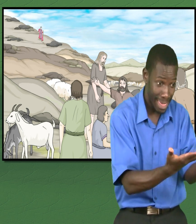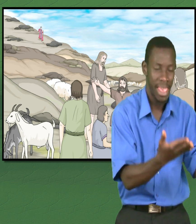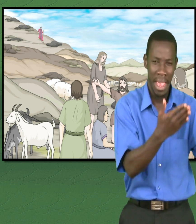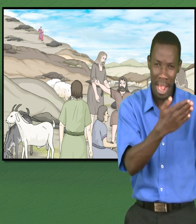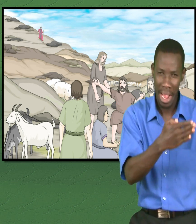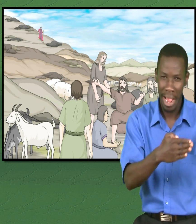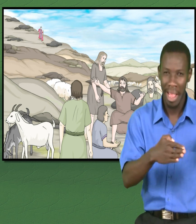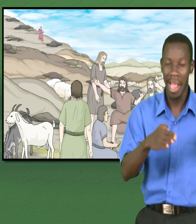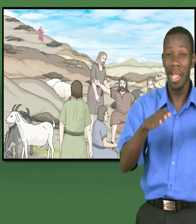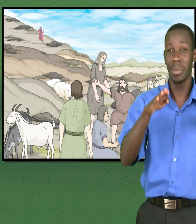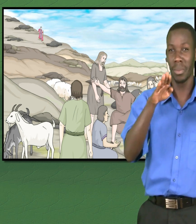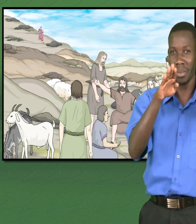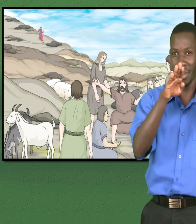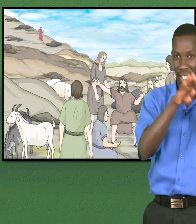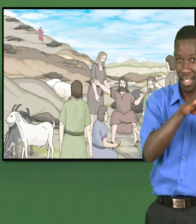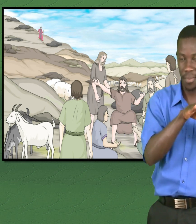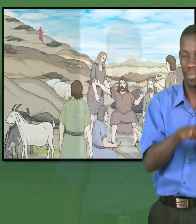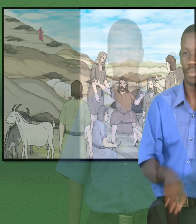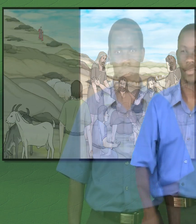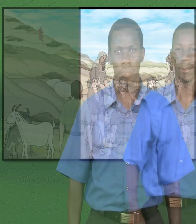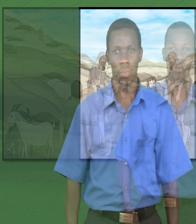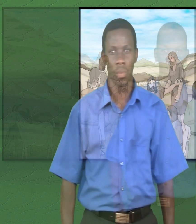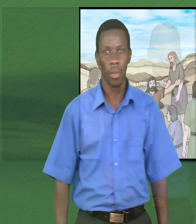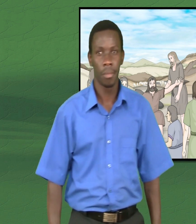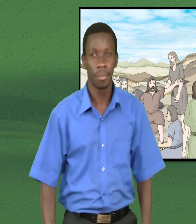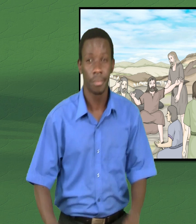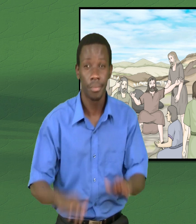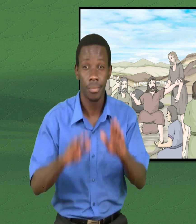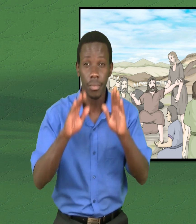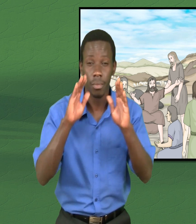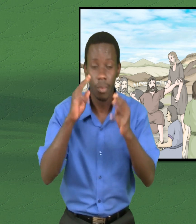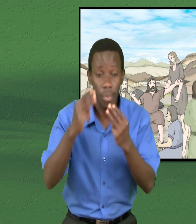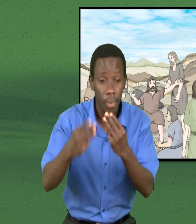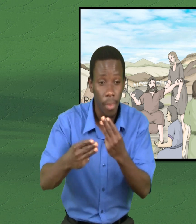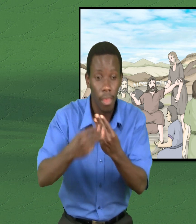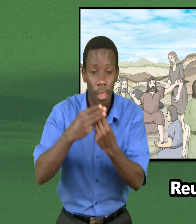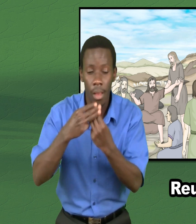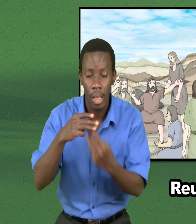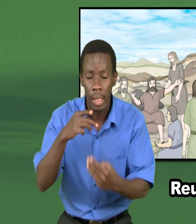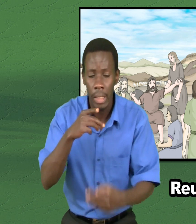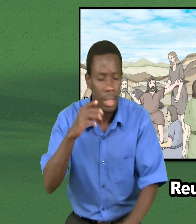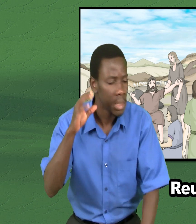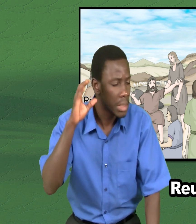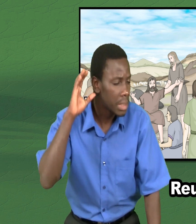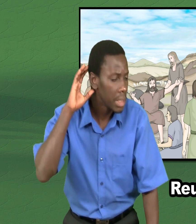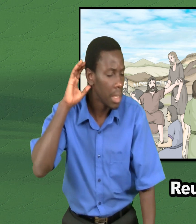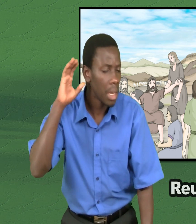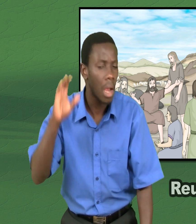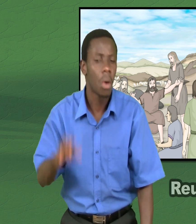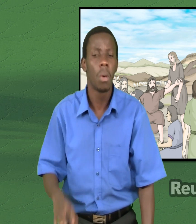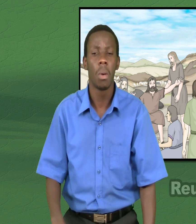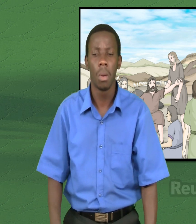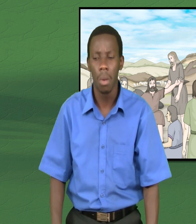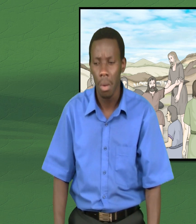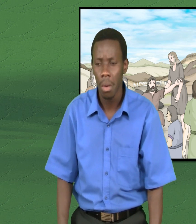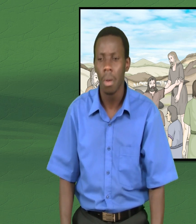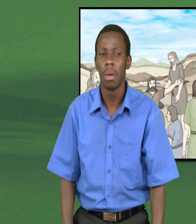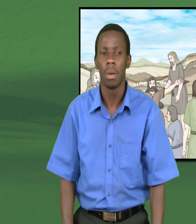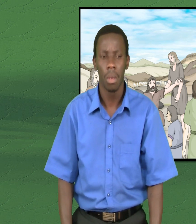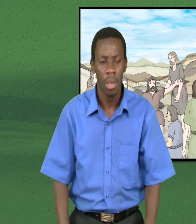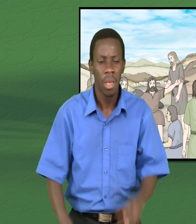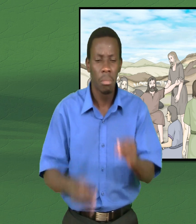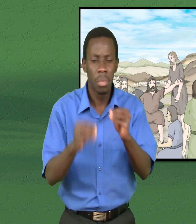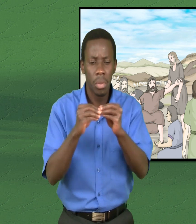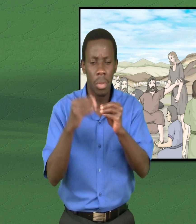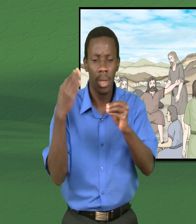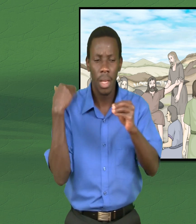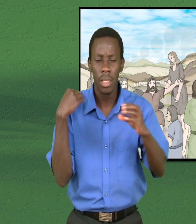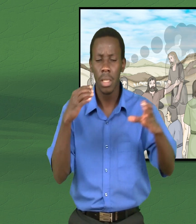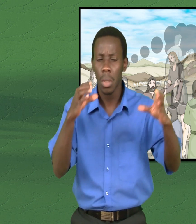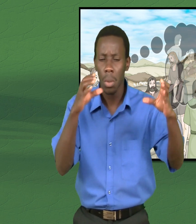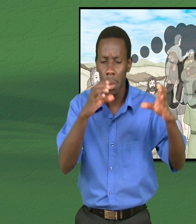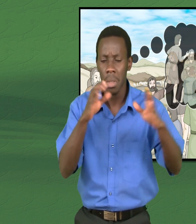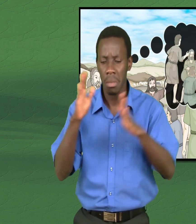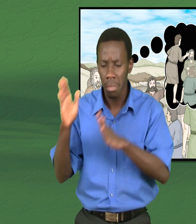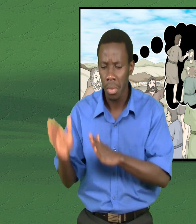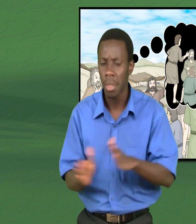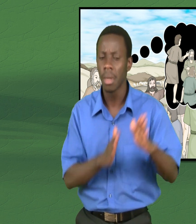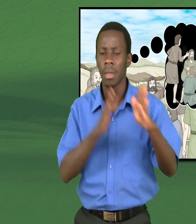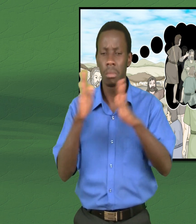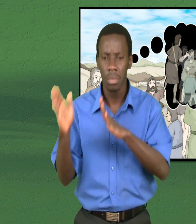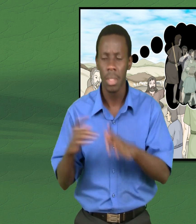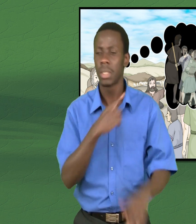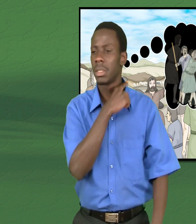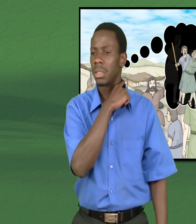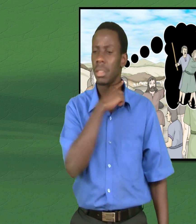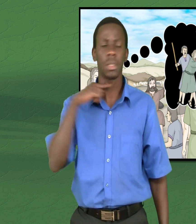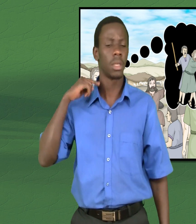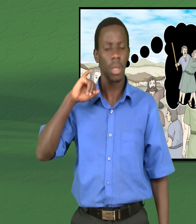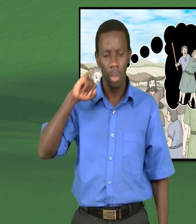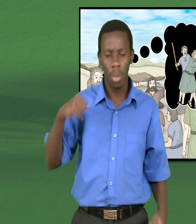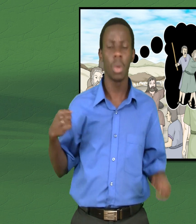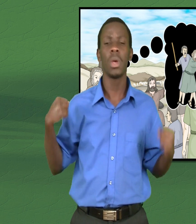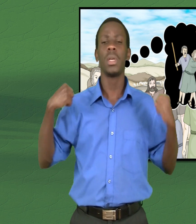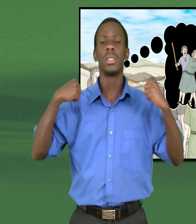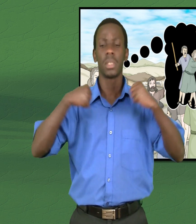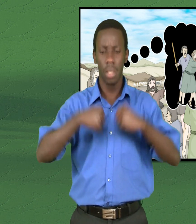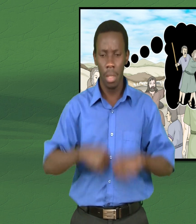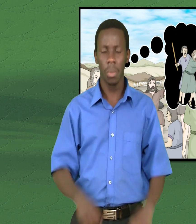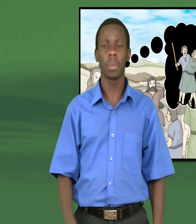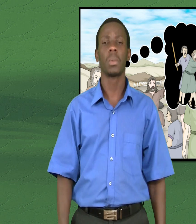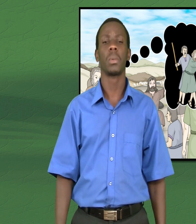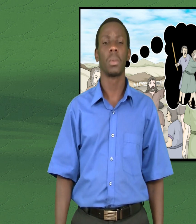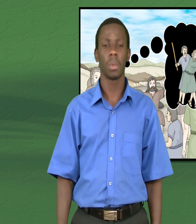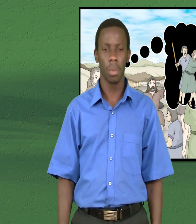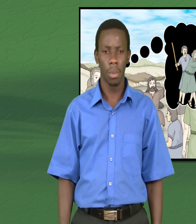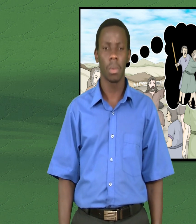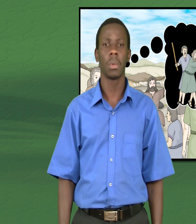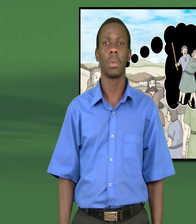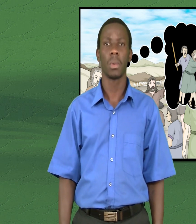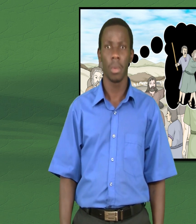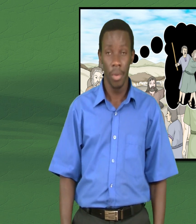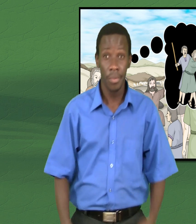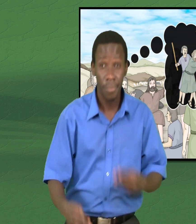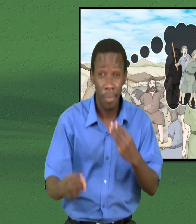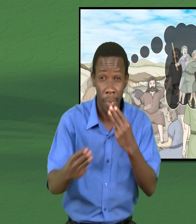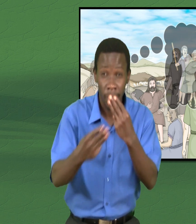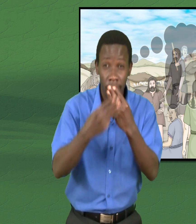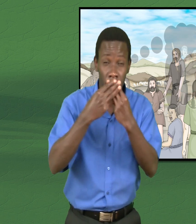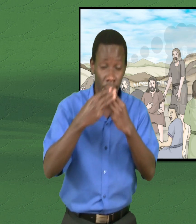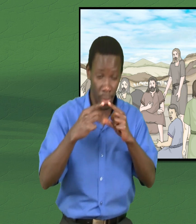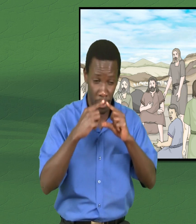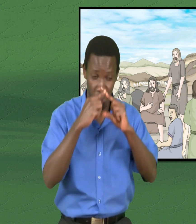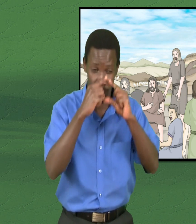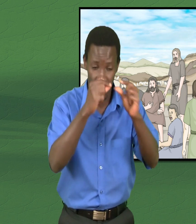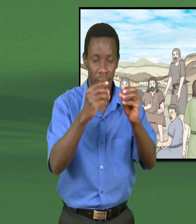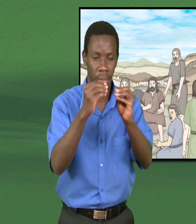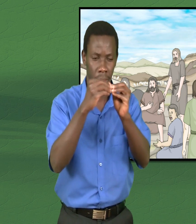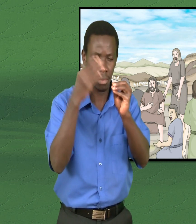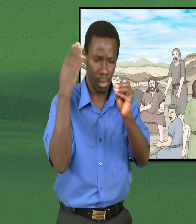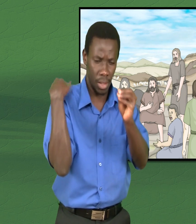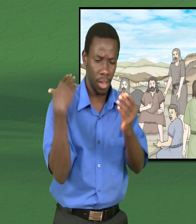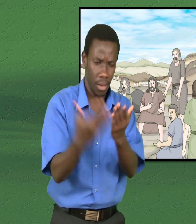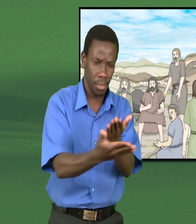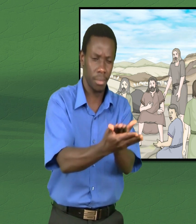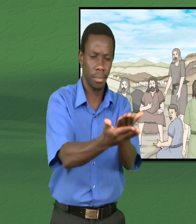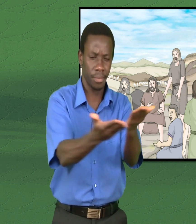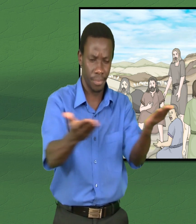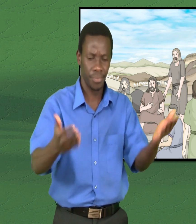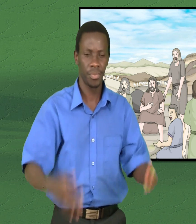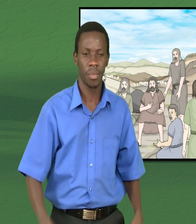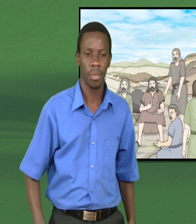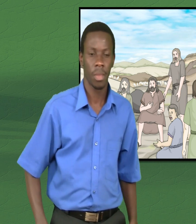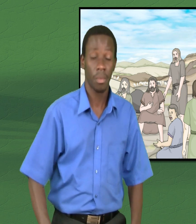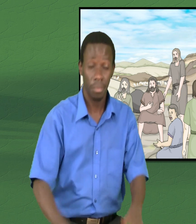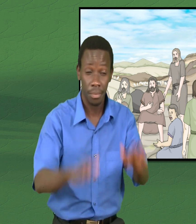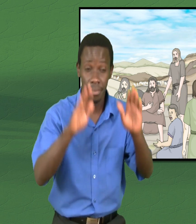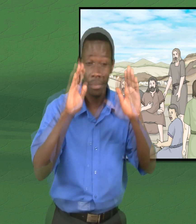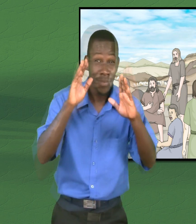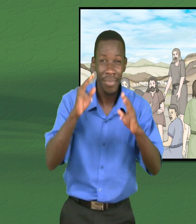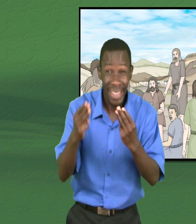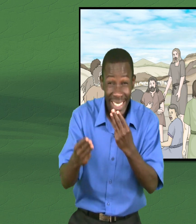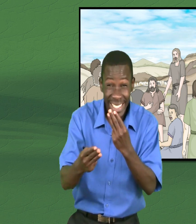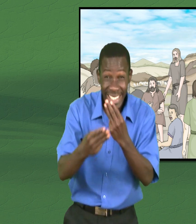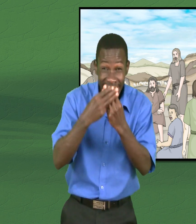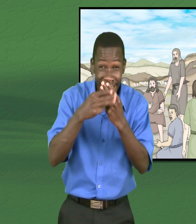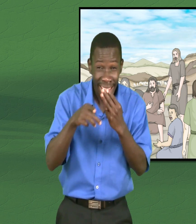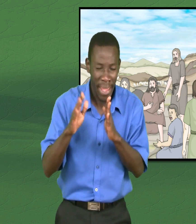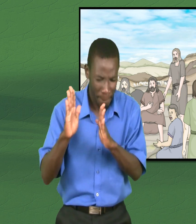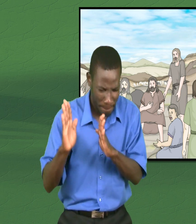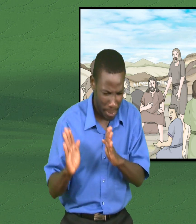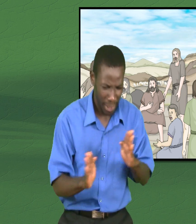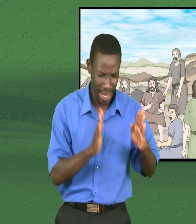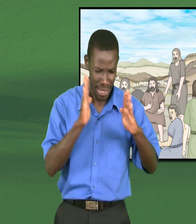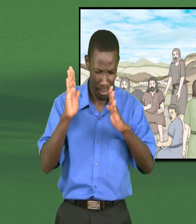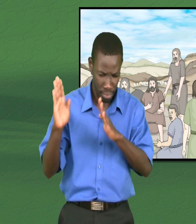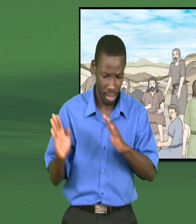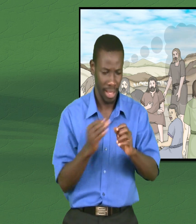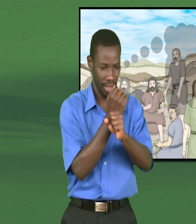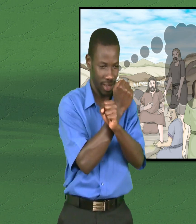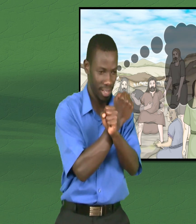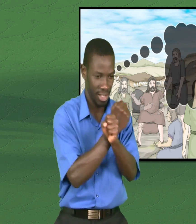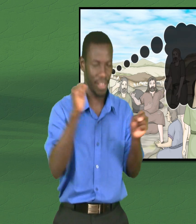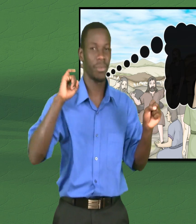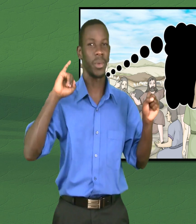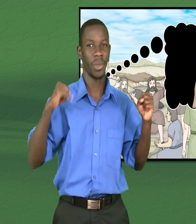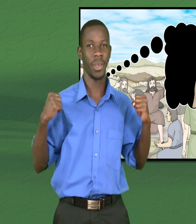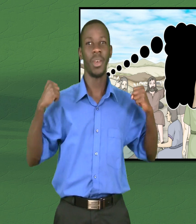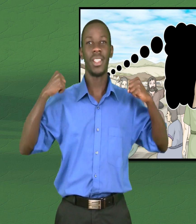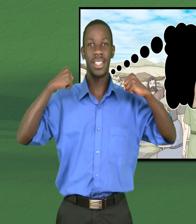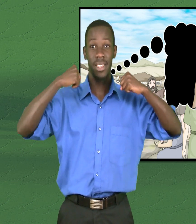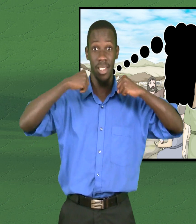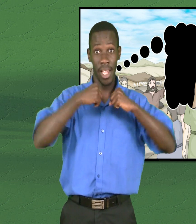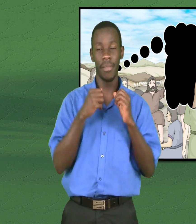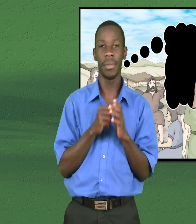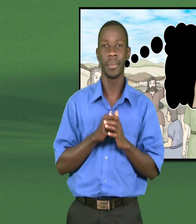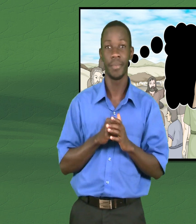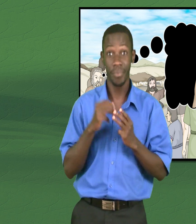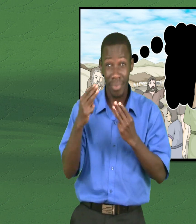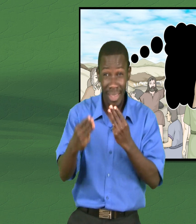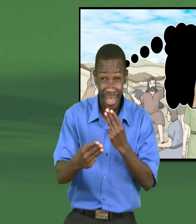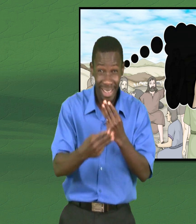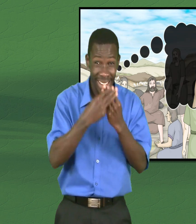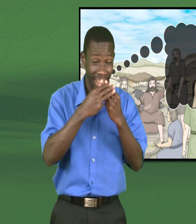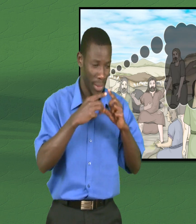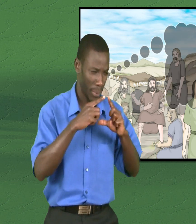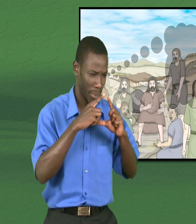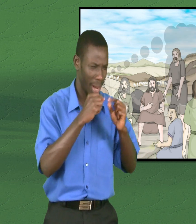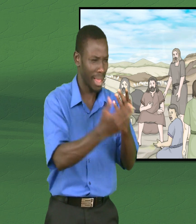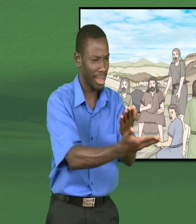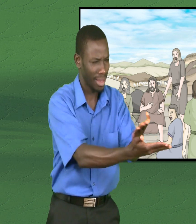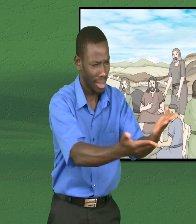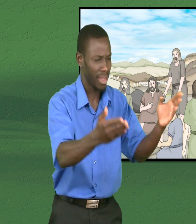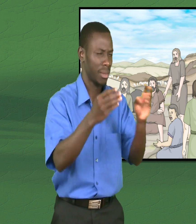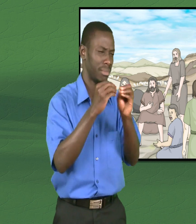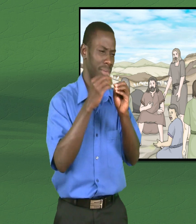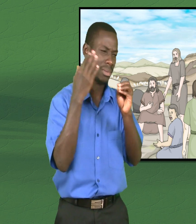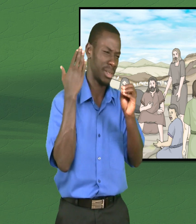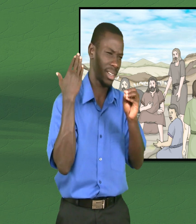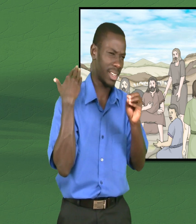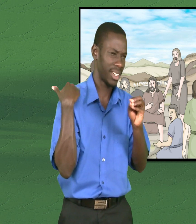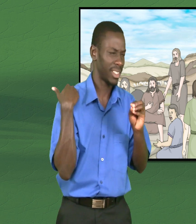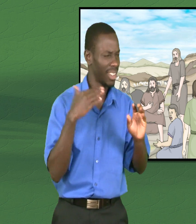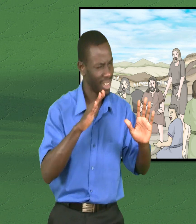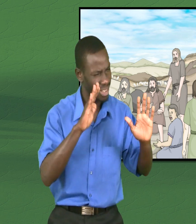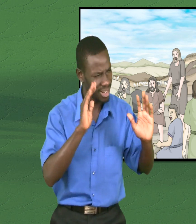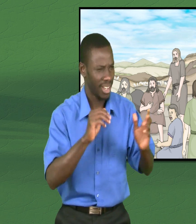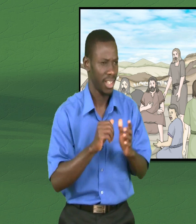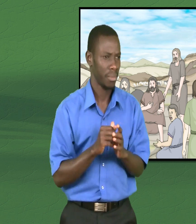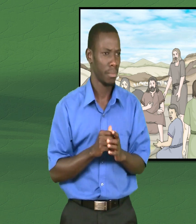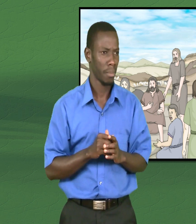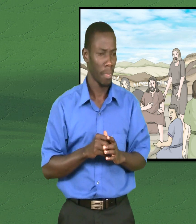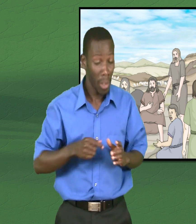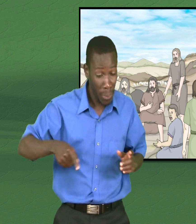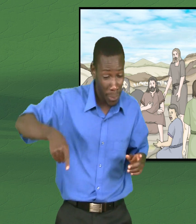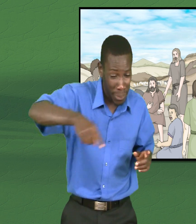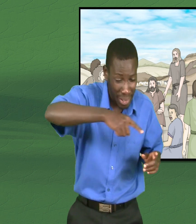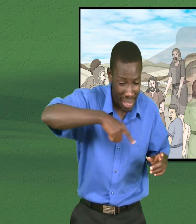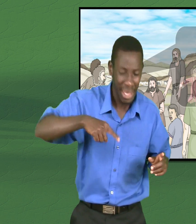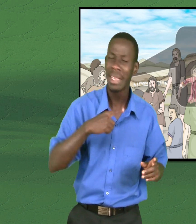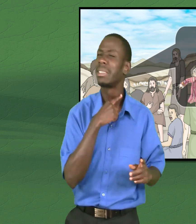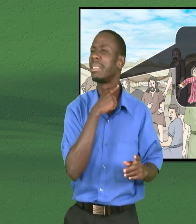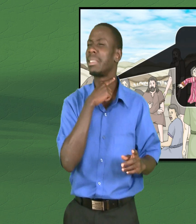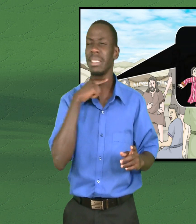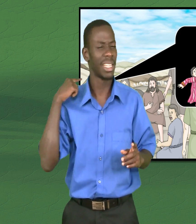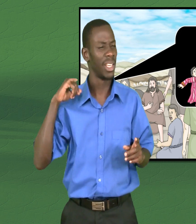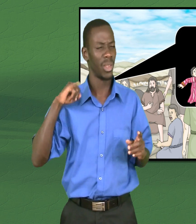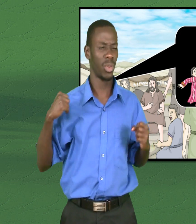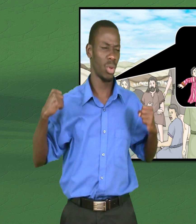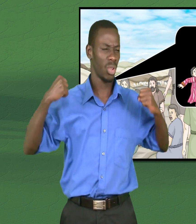When Reuben heard this, he tried to rescue Joseph from their hands.